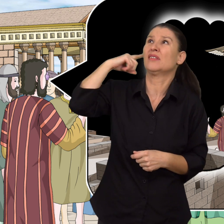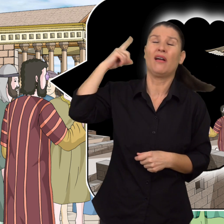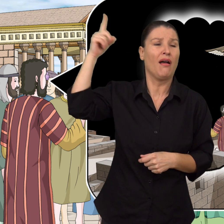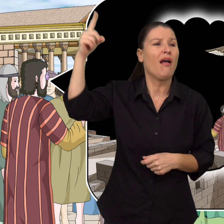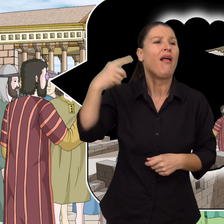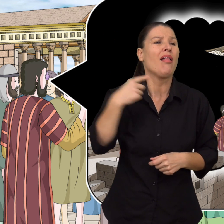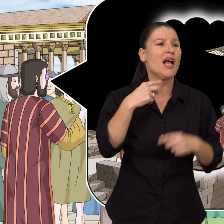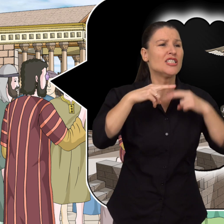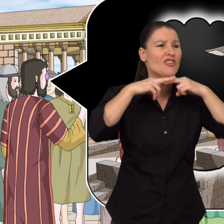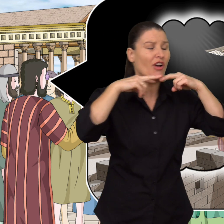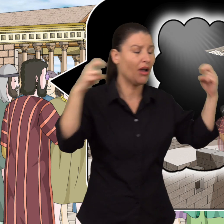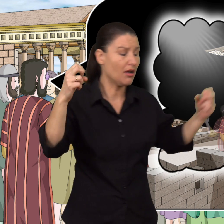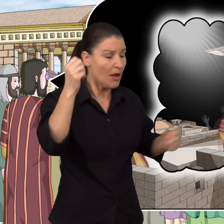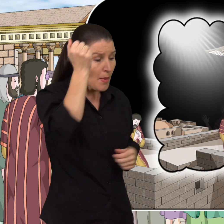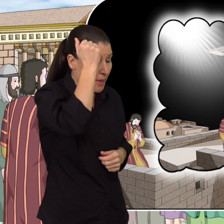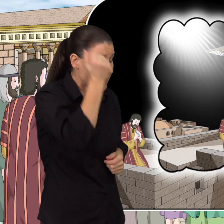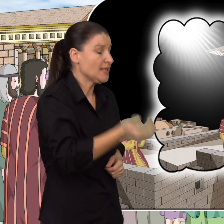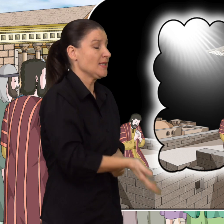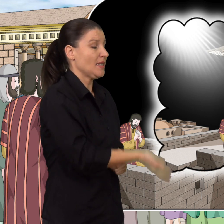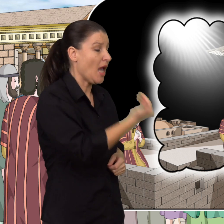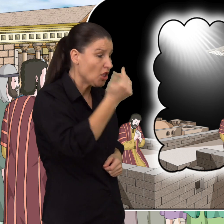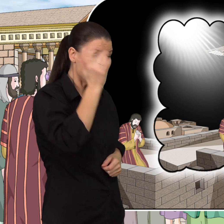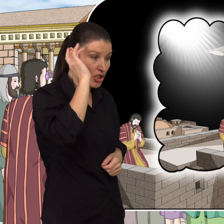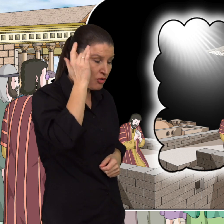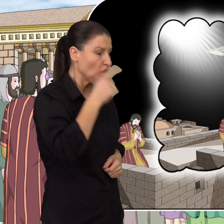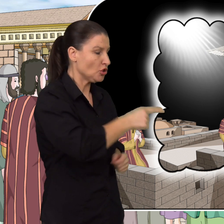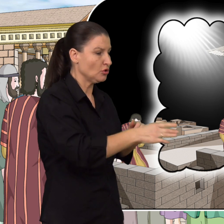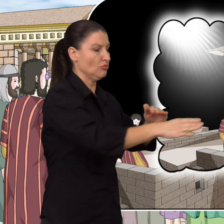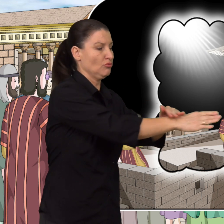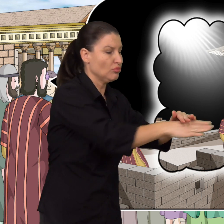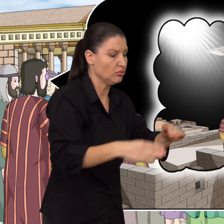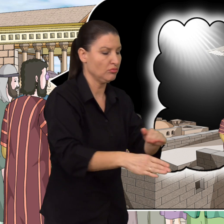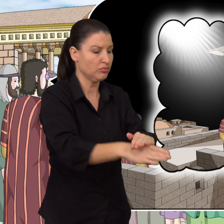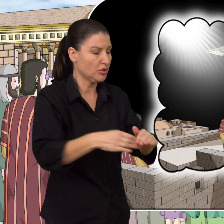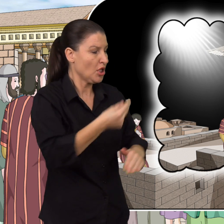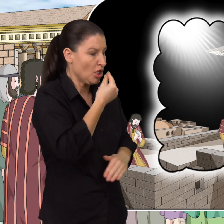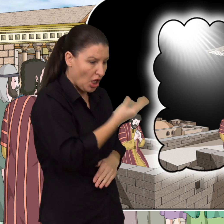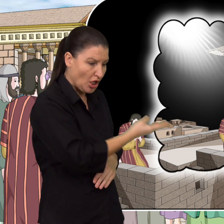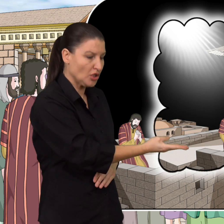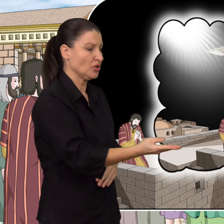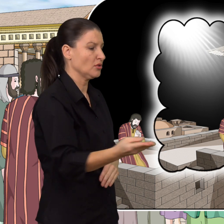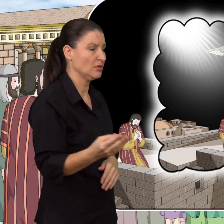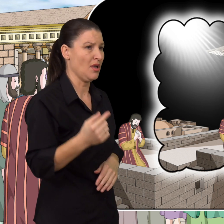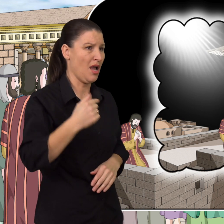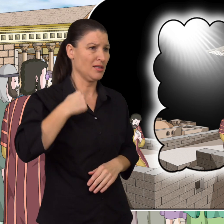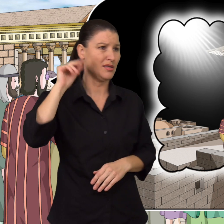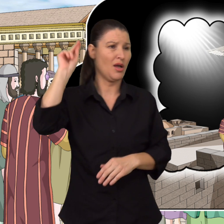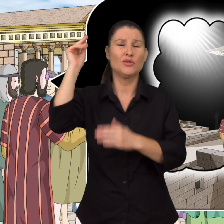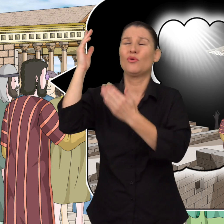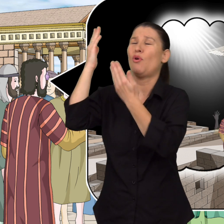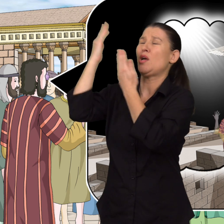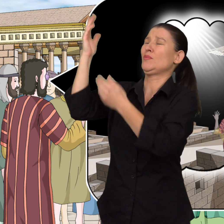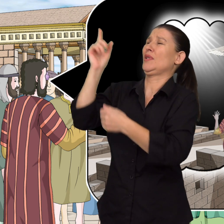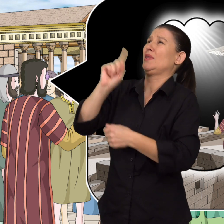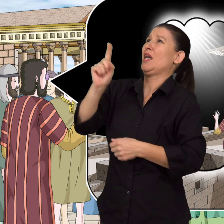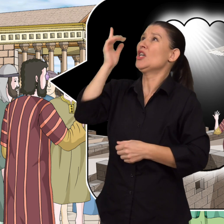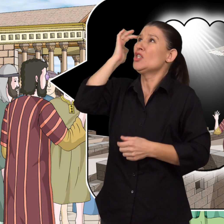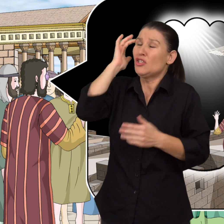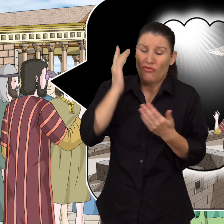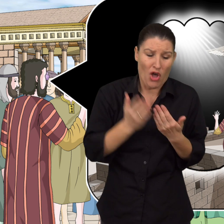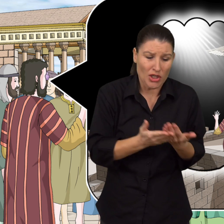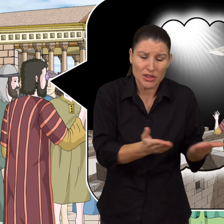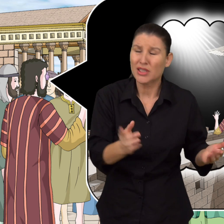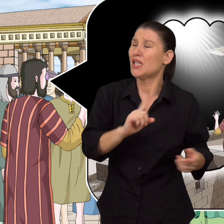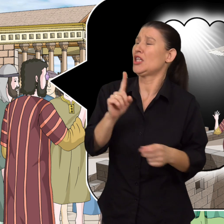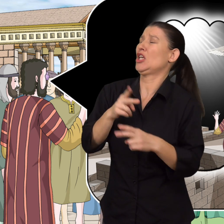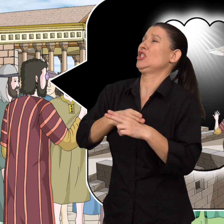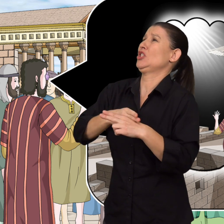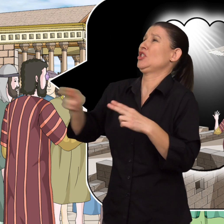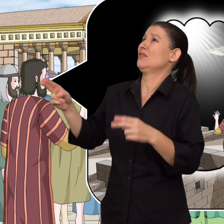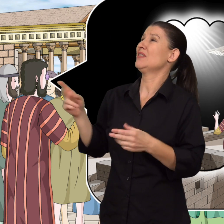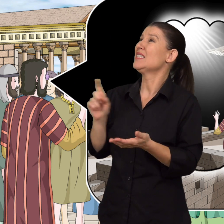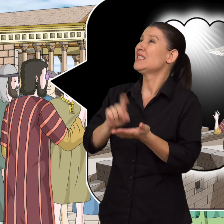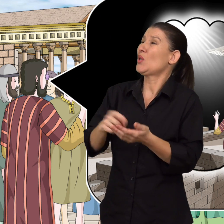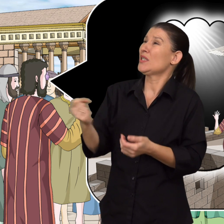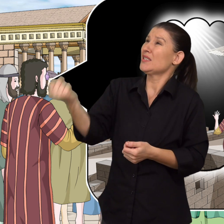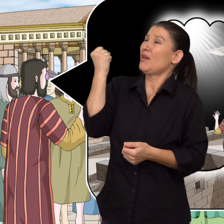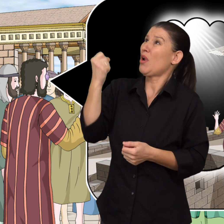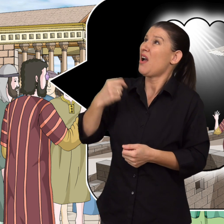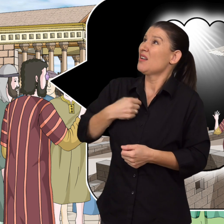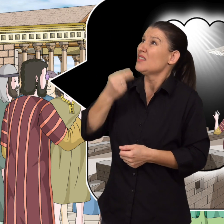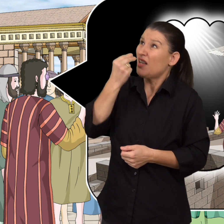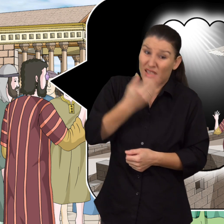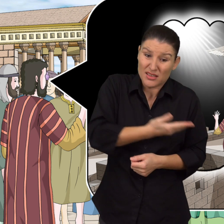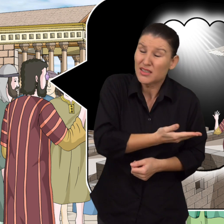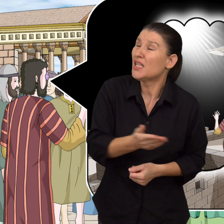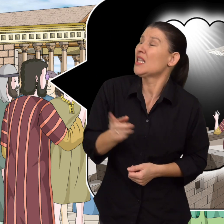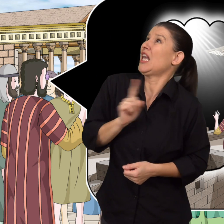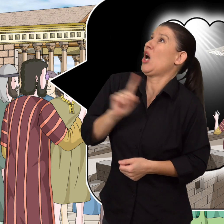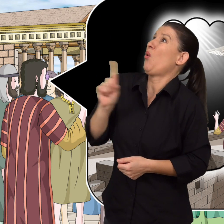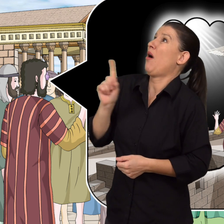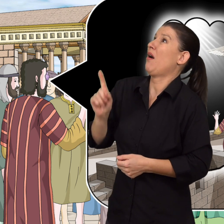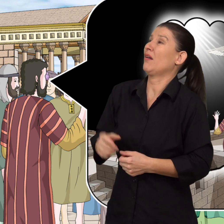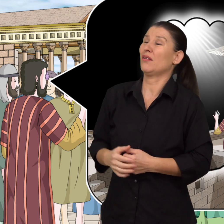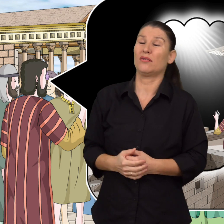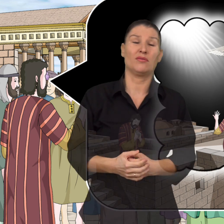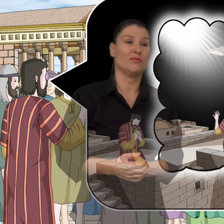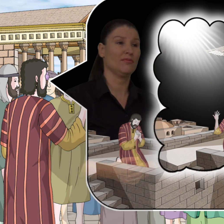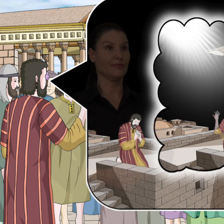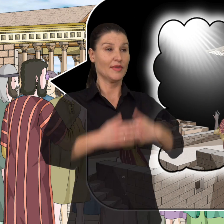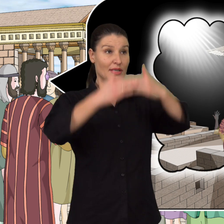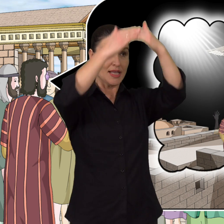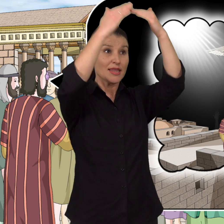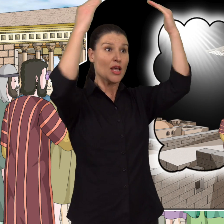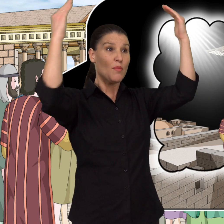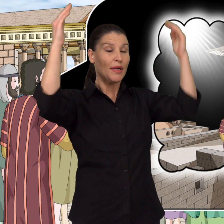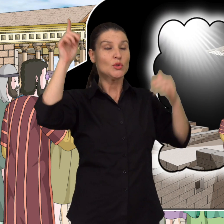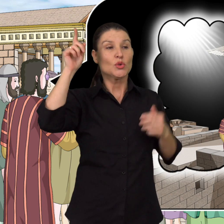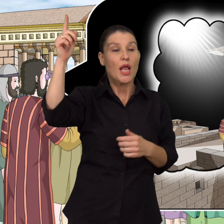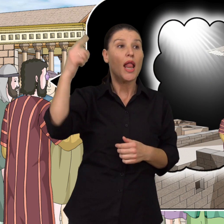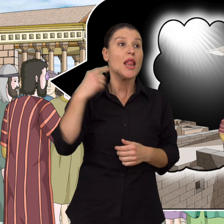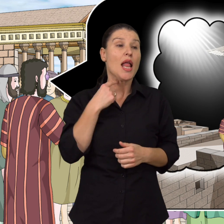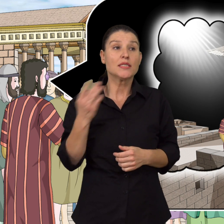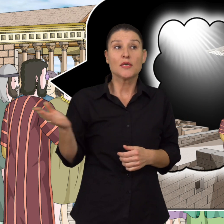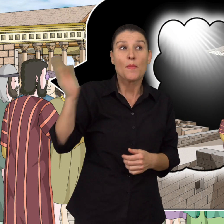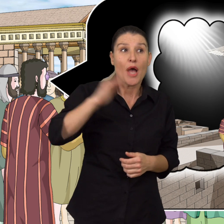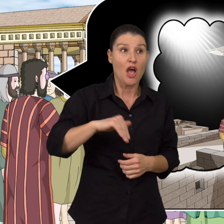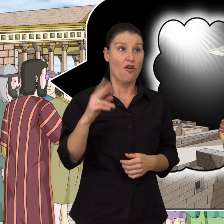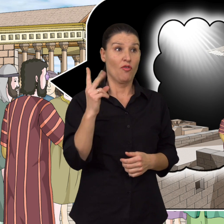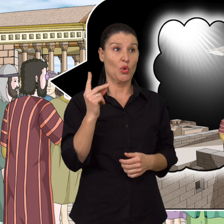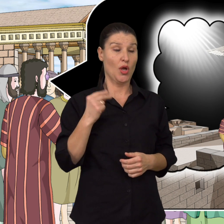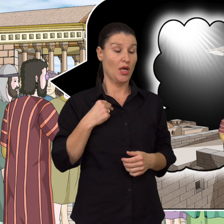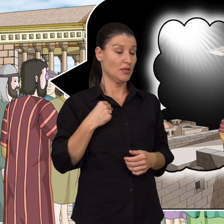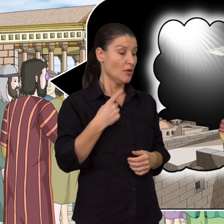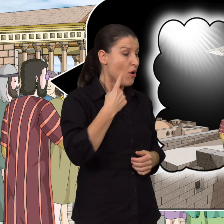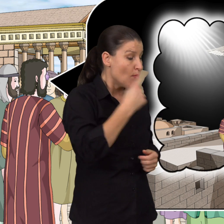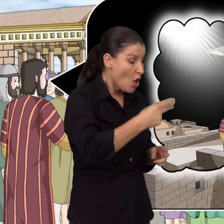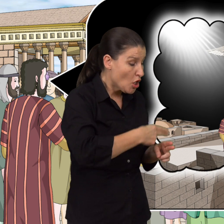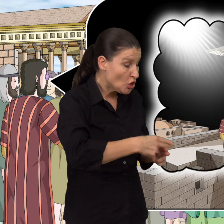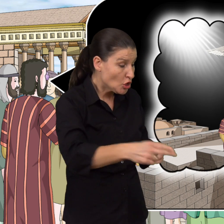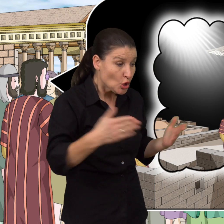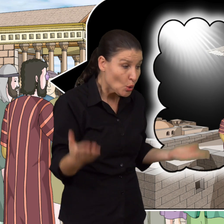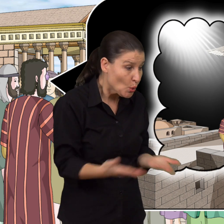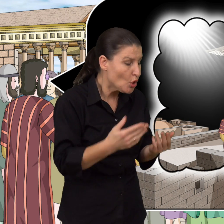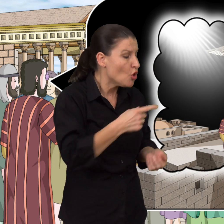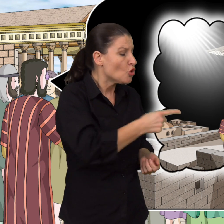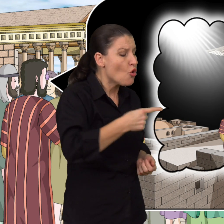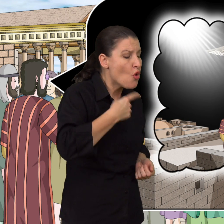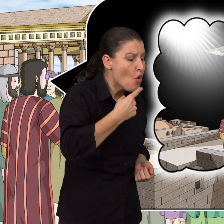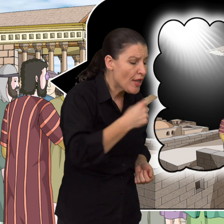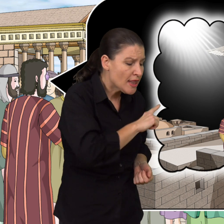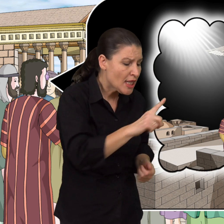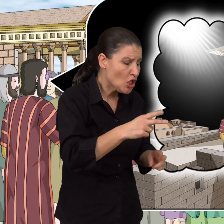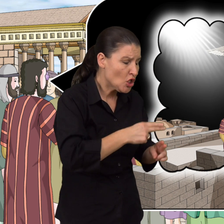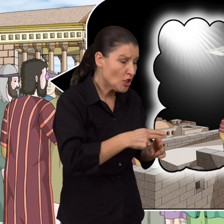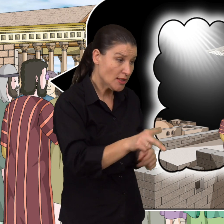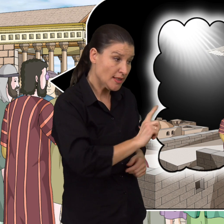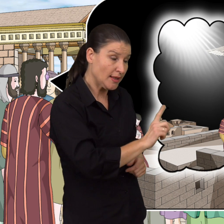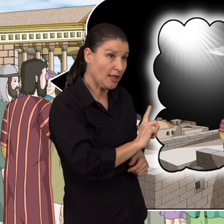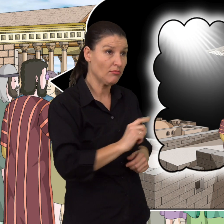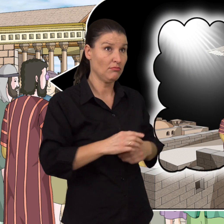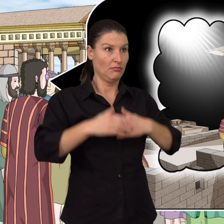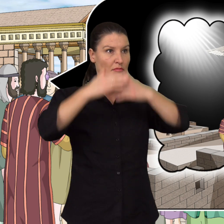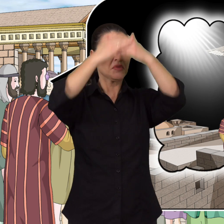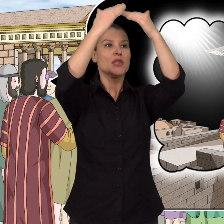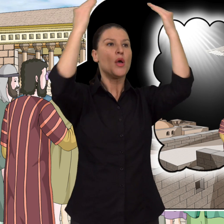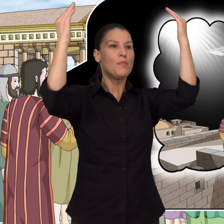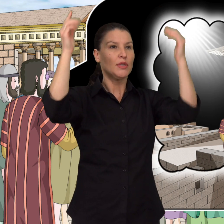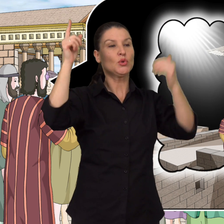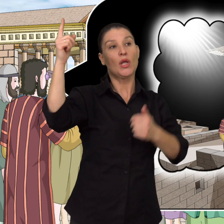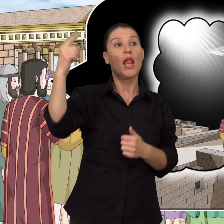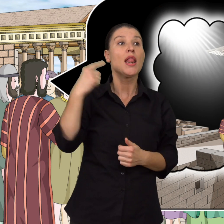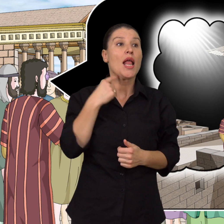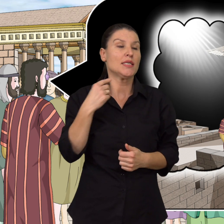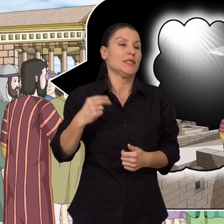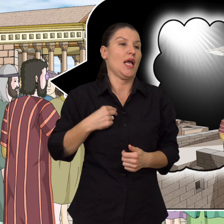Then I heard a voice saying to me, ‘Get up, Peter, kill and eat.’ ‘No, Lord,’ I said, ‘for nothing impure or unclean has ever entered my mouth.’